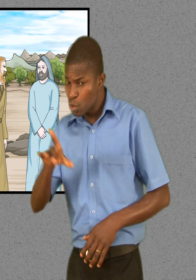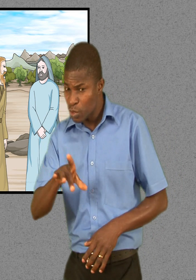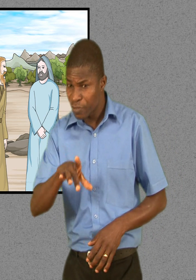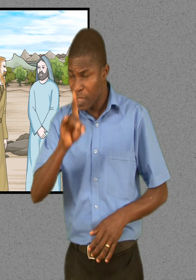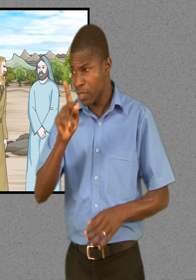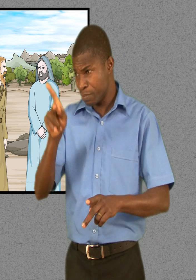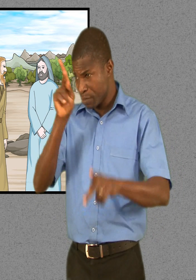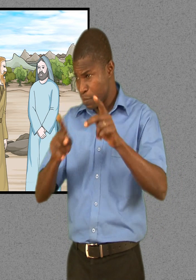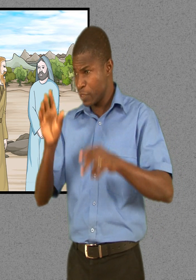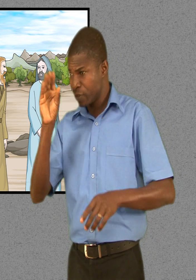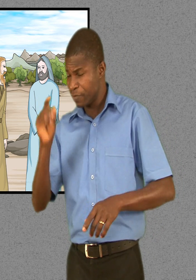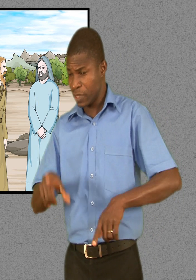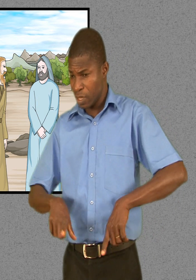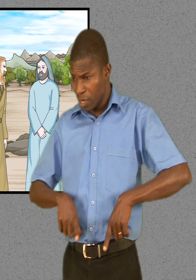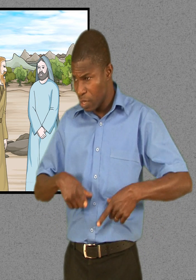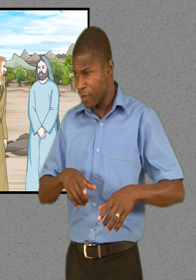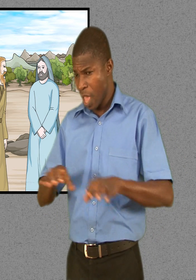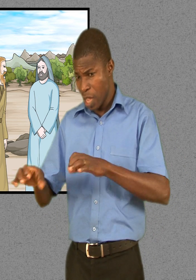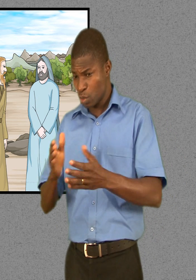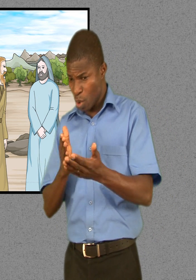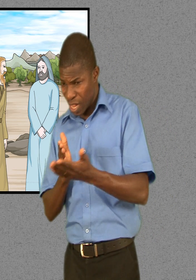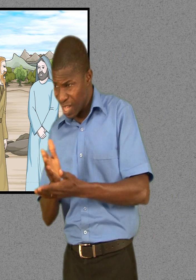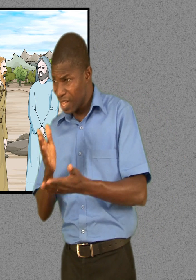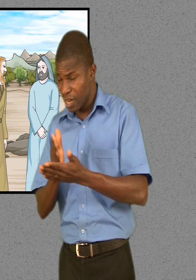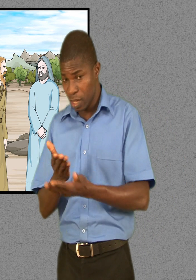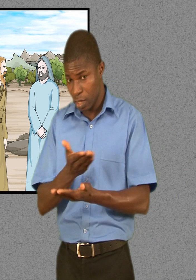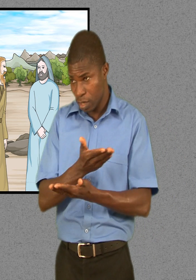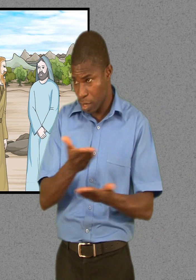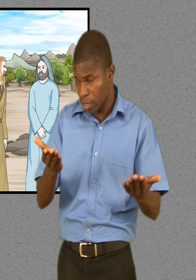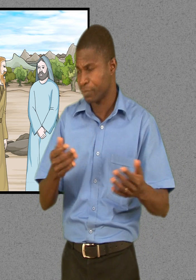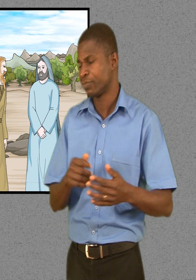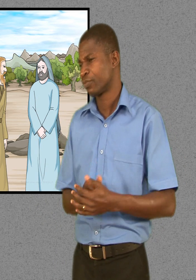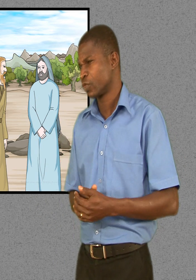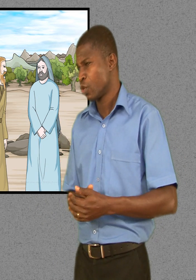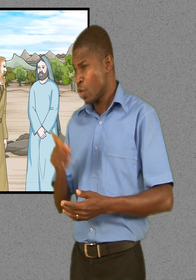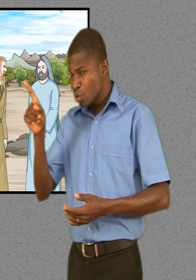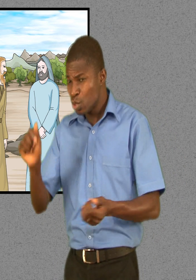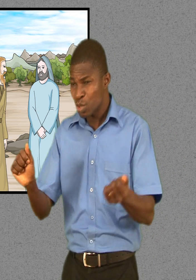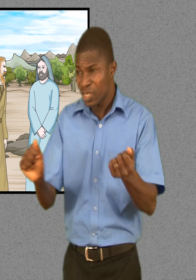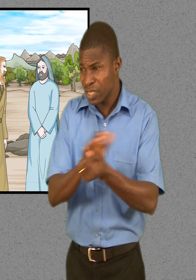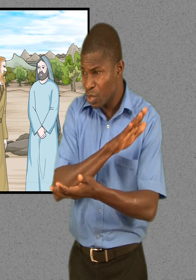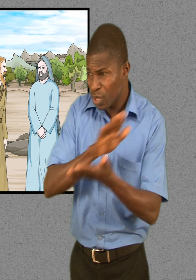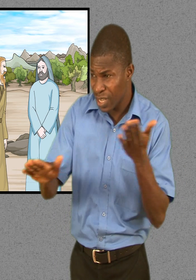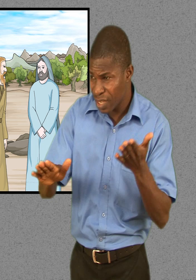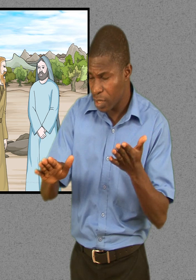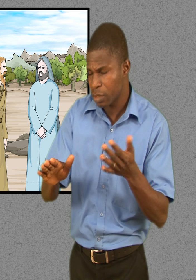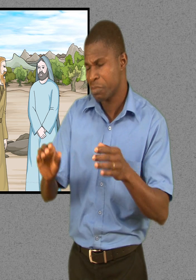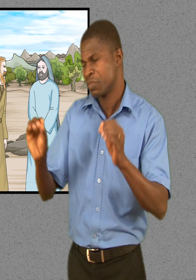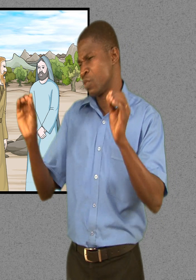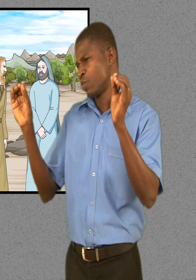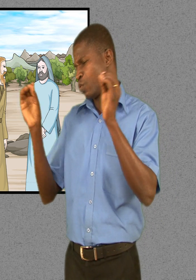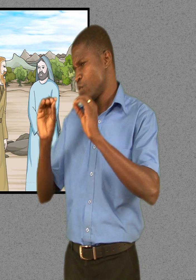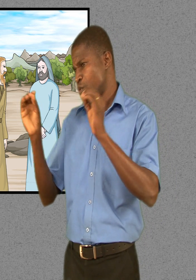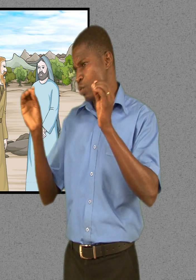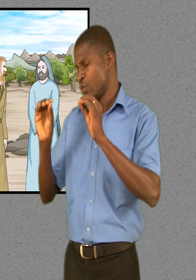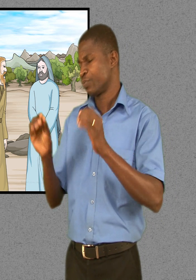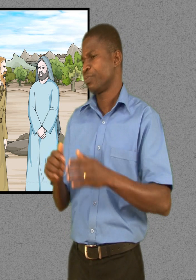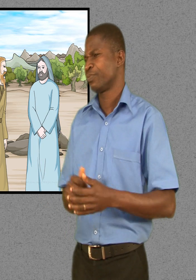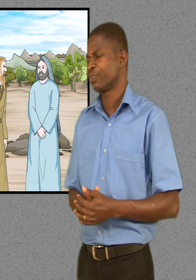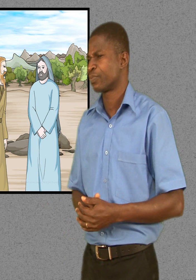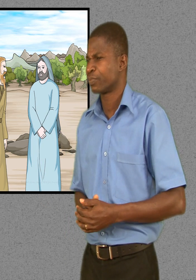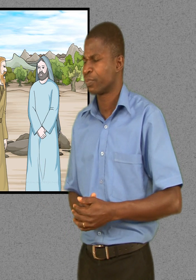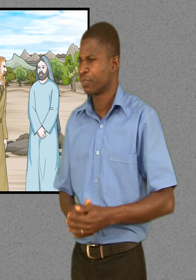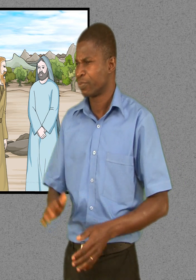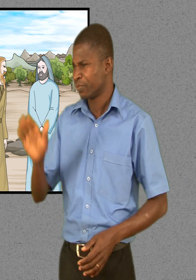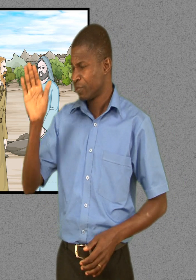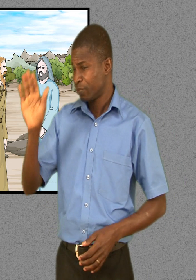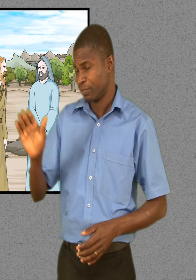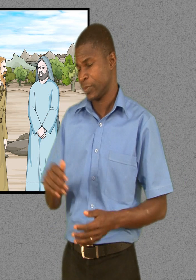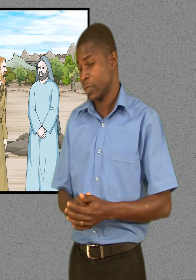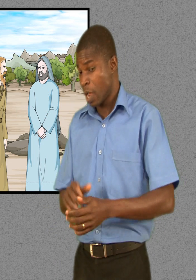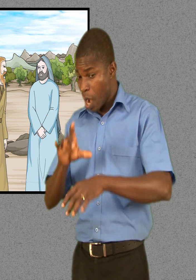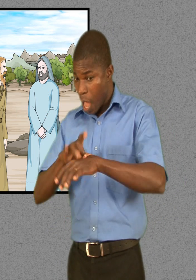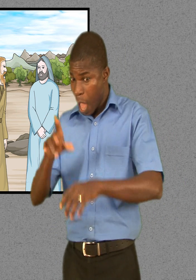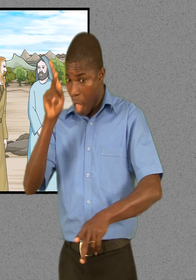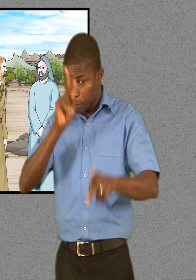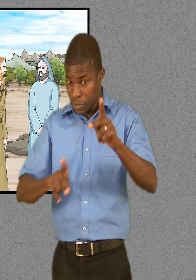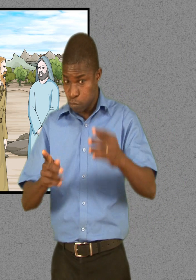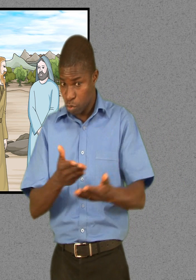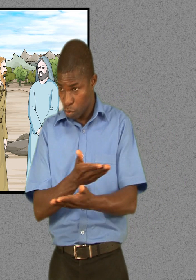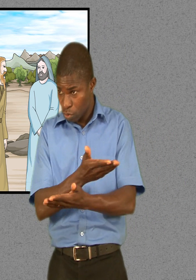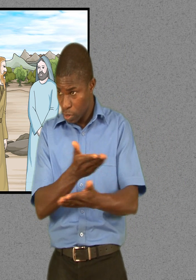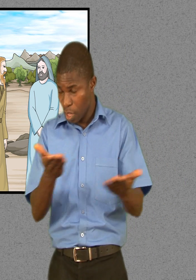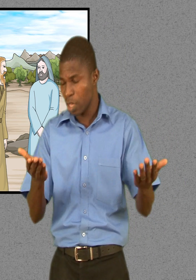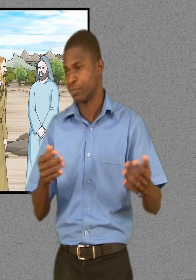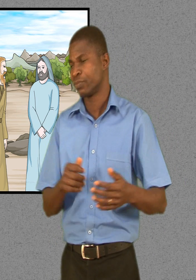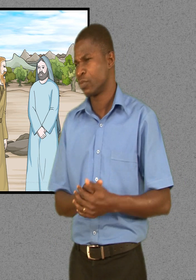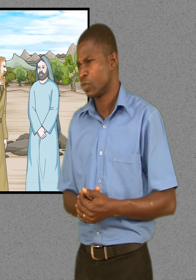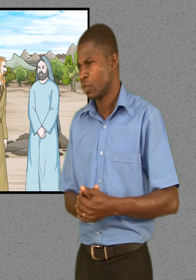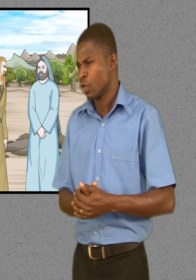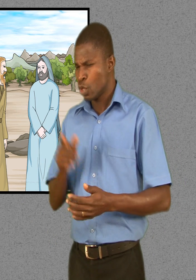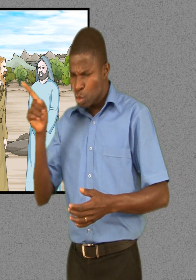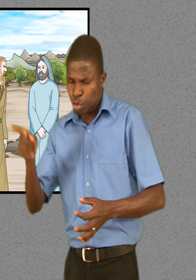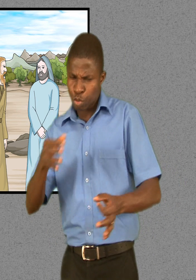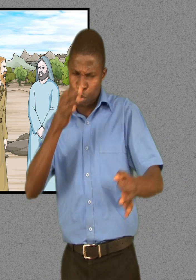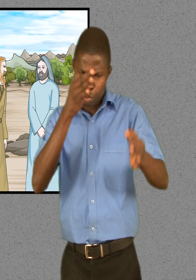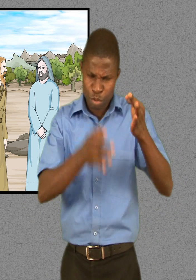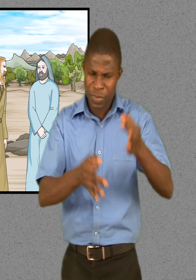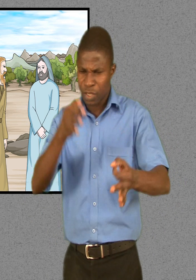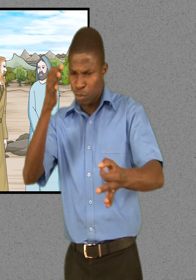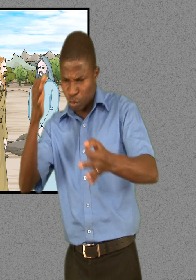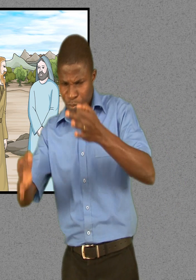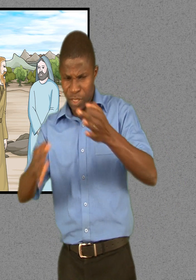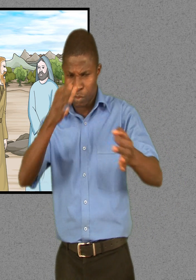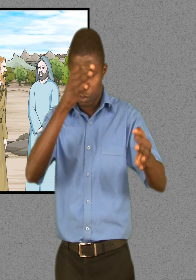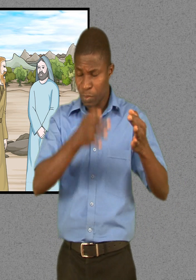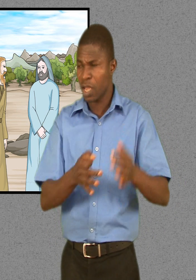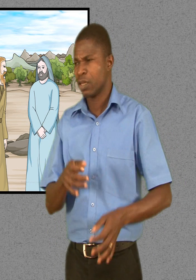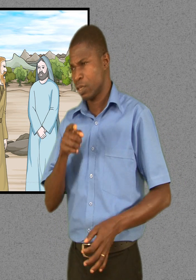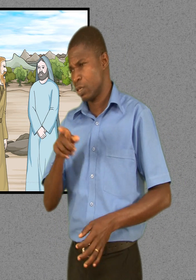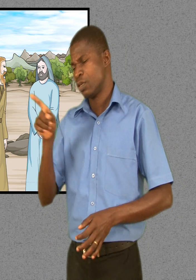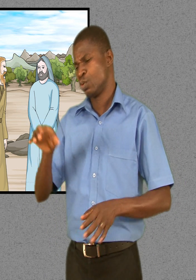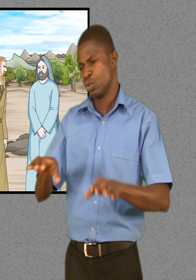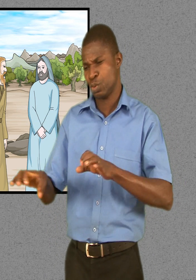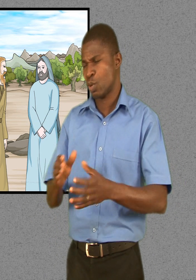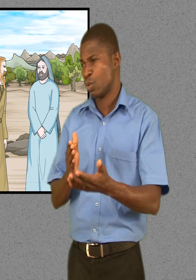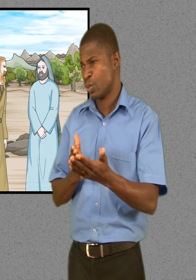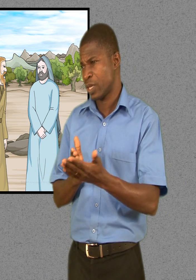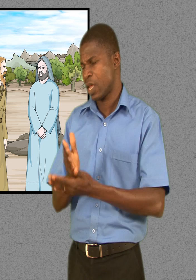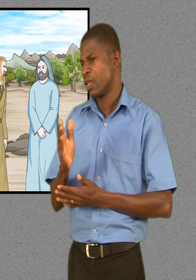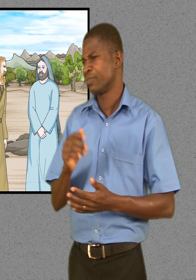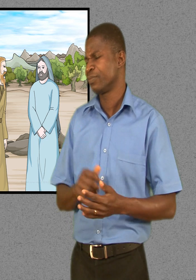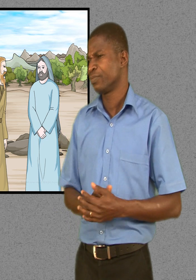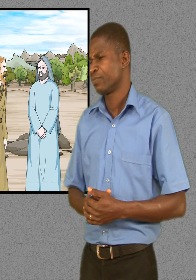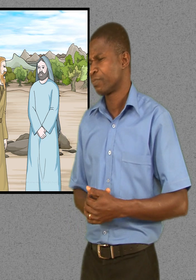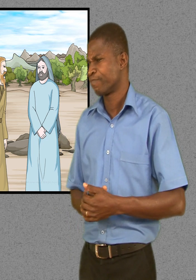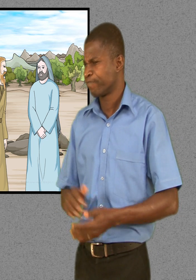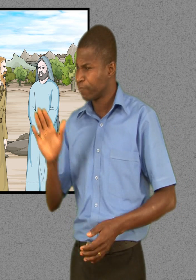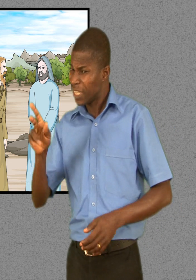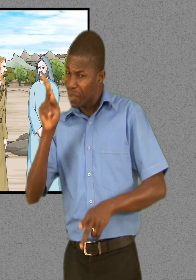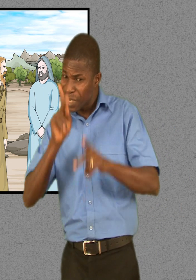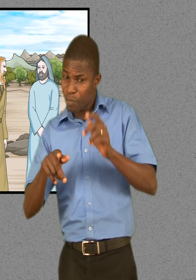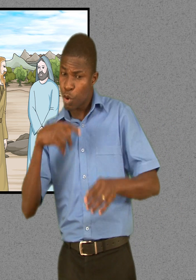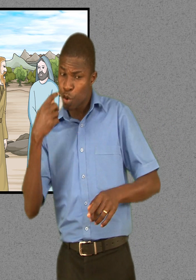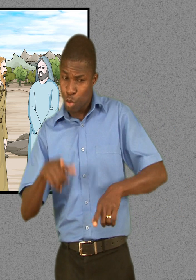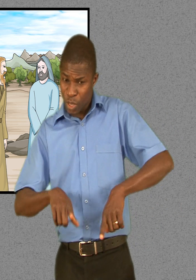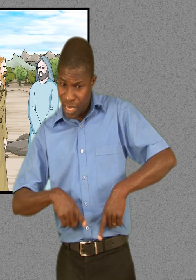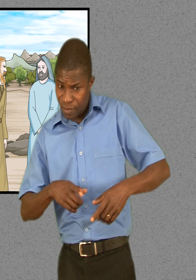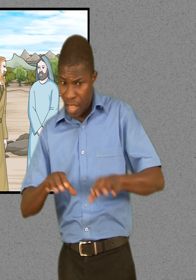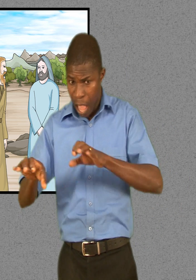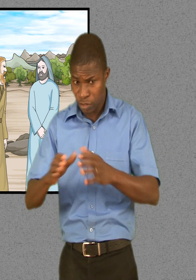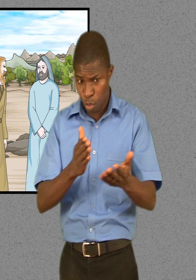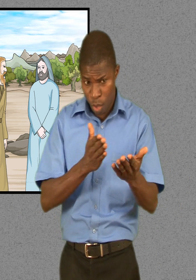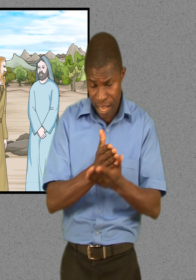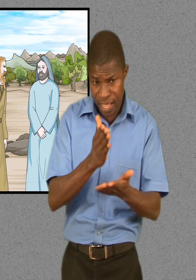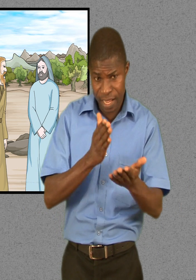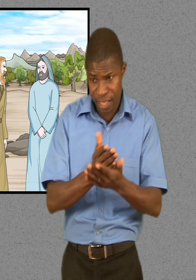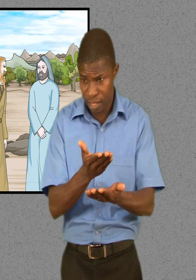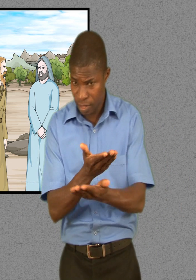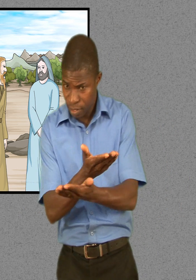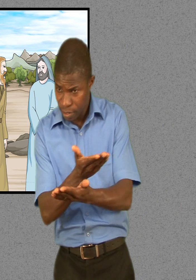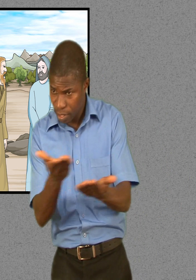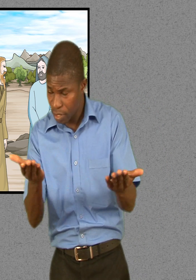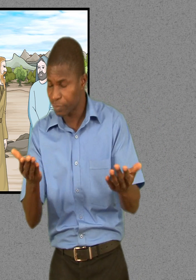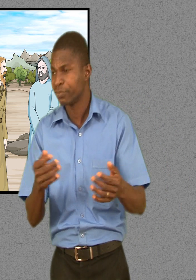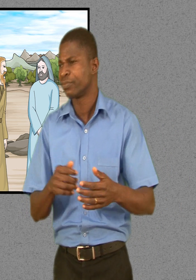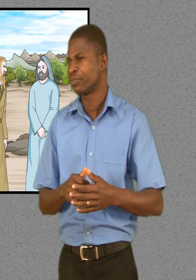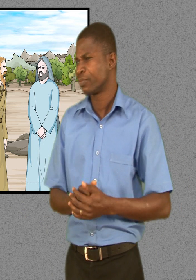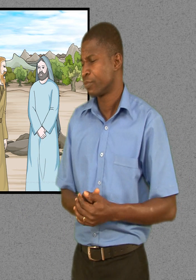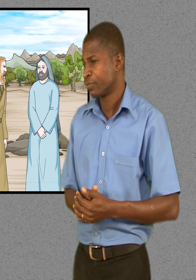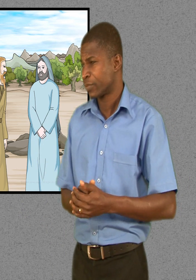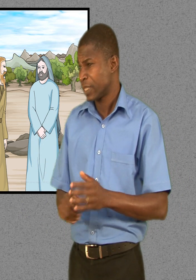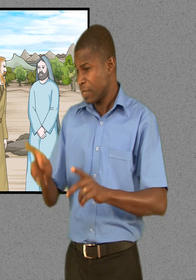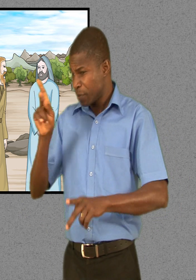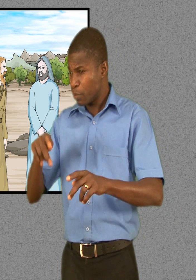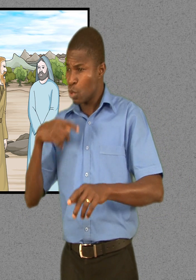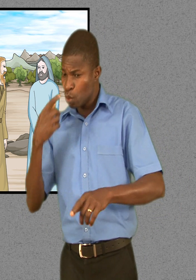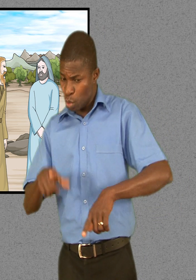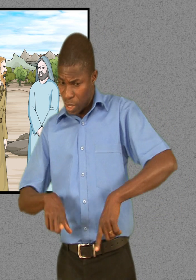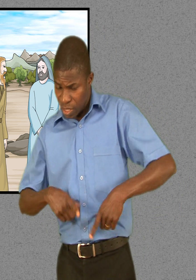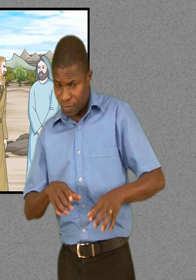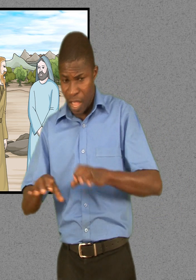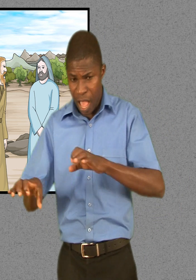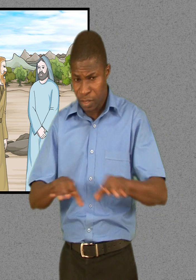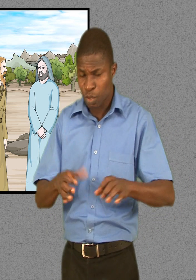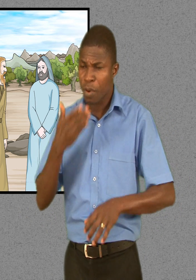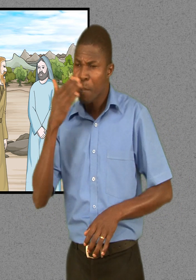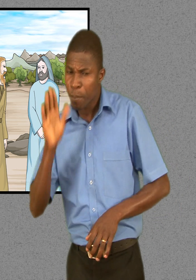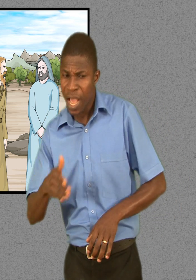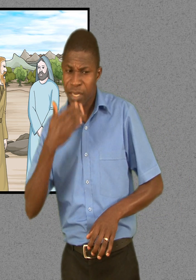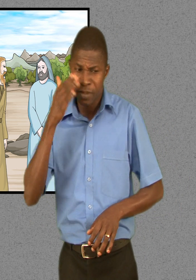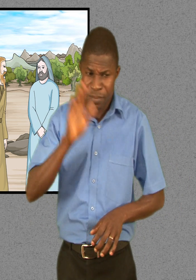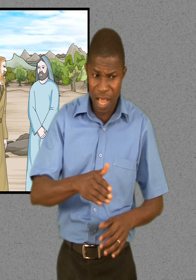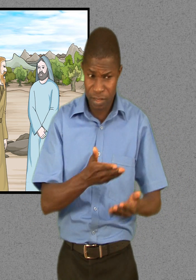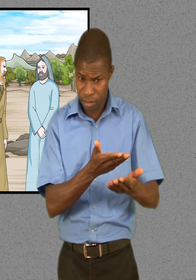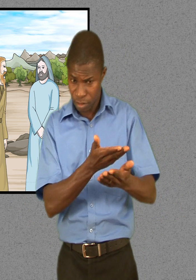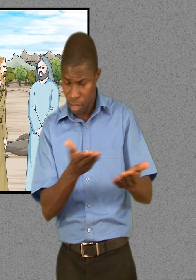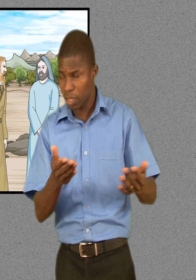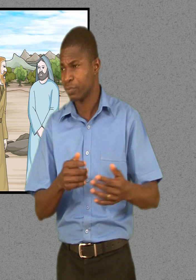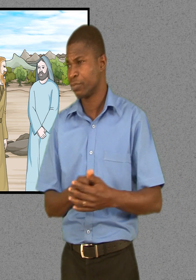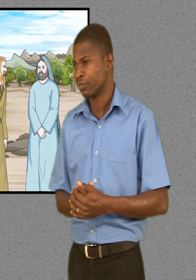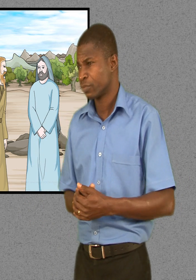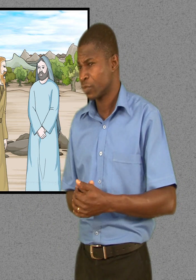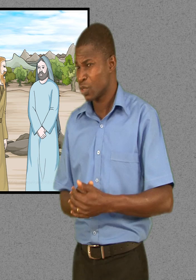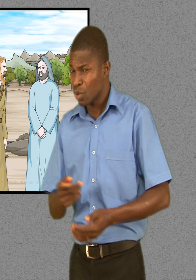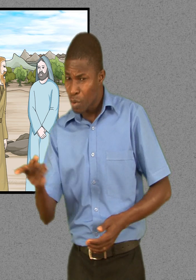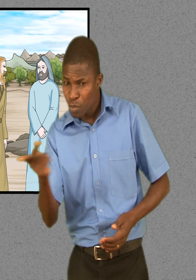Far be it from You to do such a thing—to kill the righteous with the wicked, so that the righteous and the wicked are treated alike.